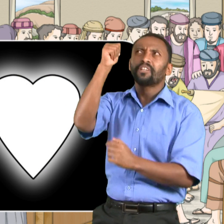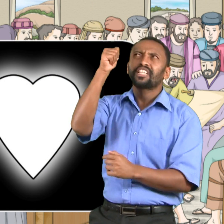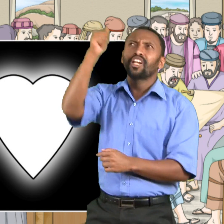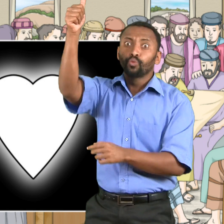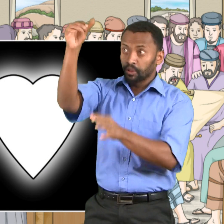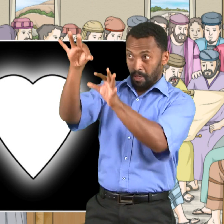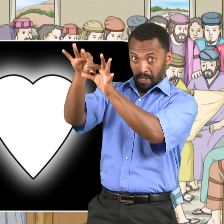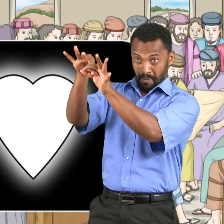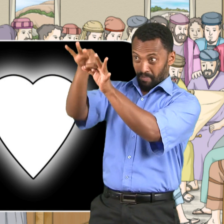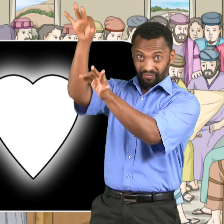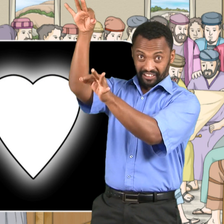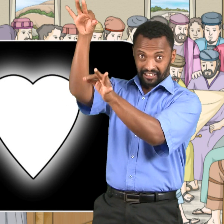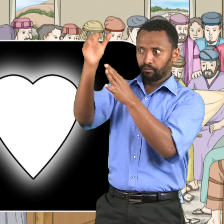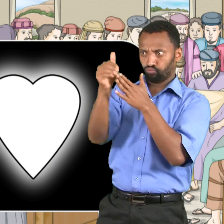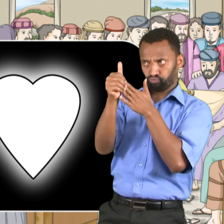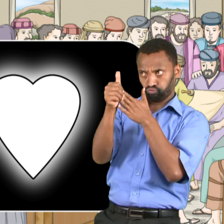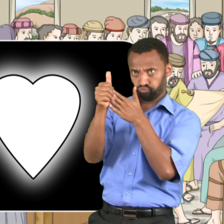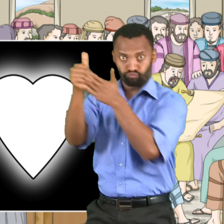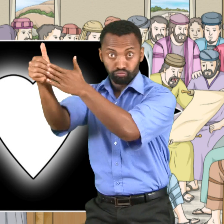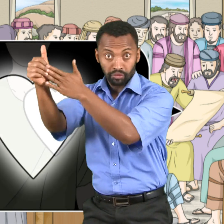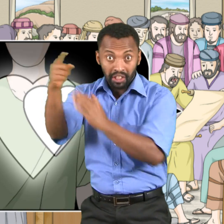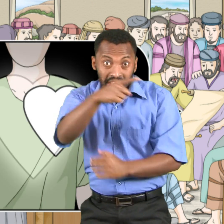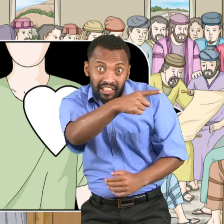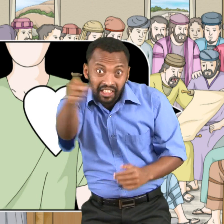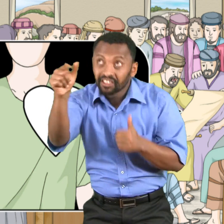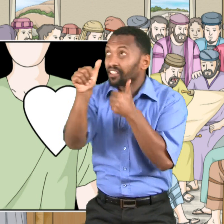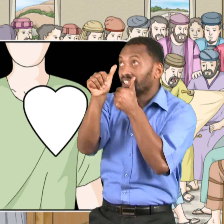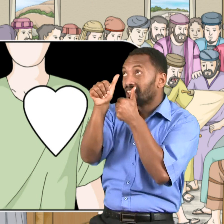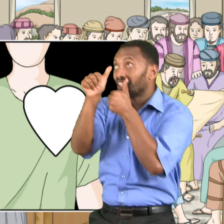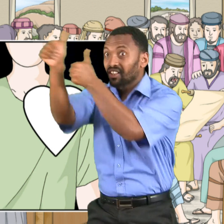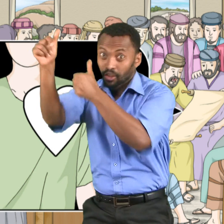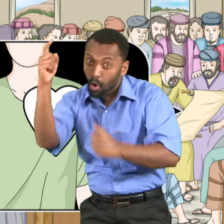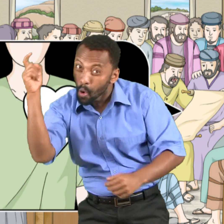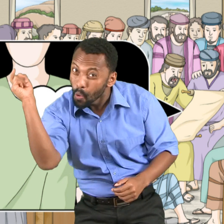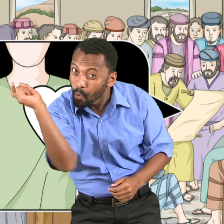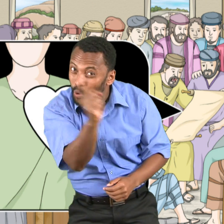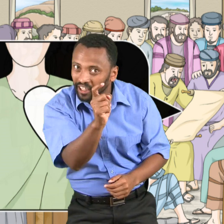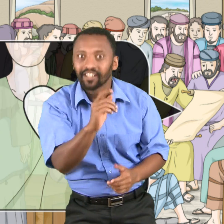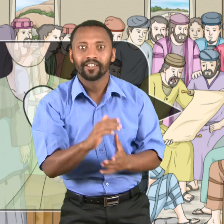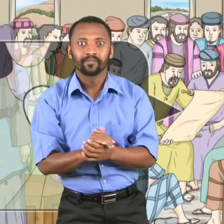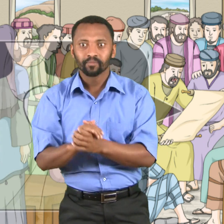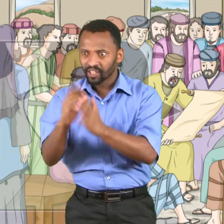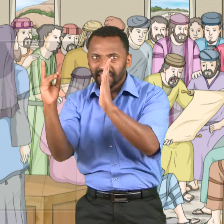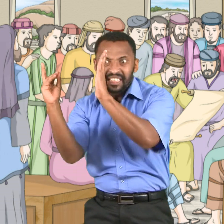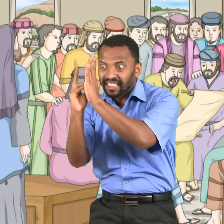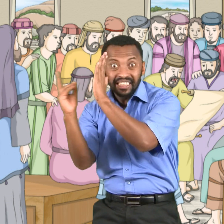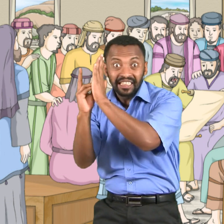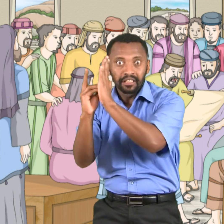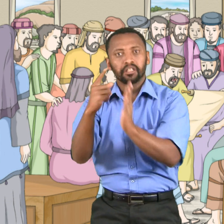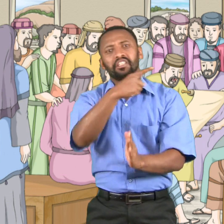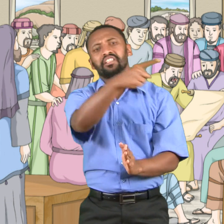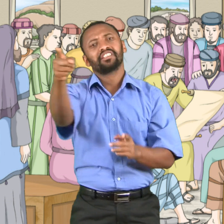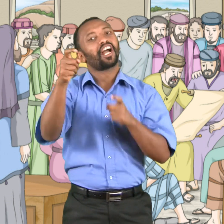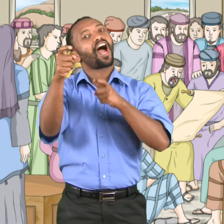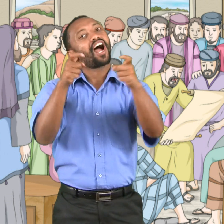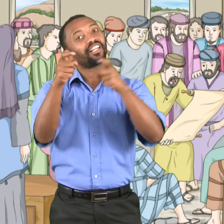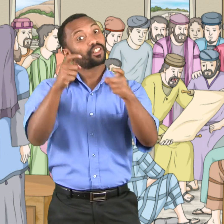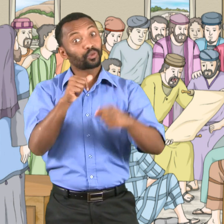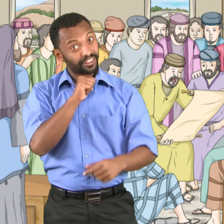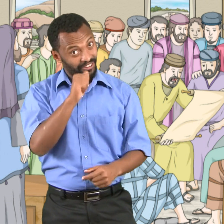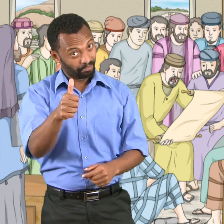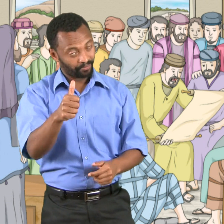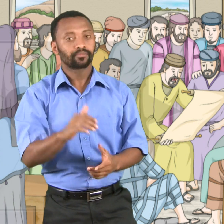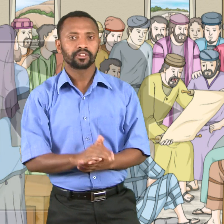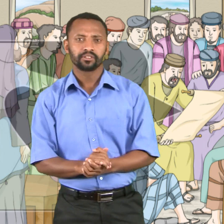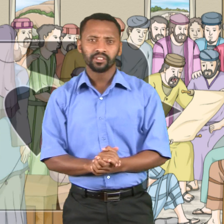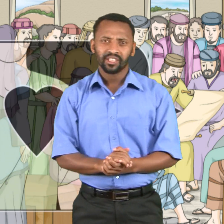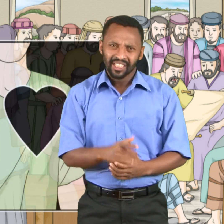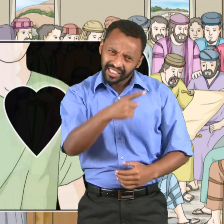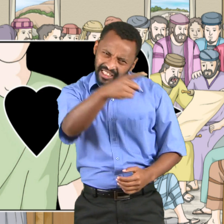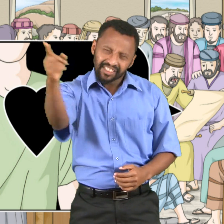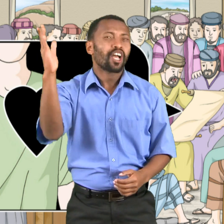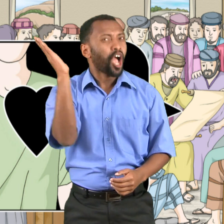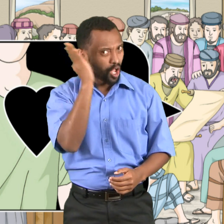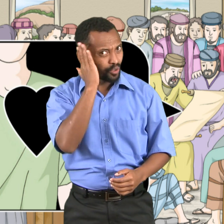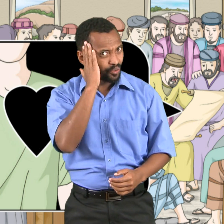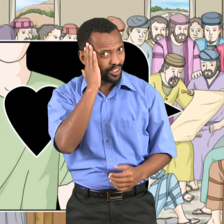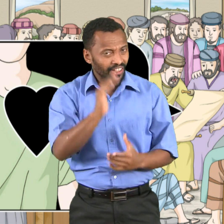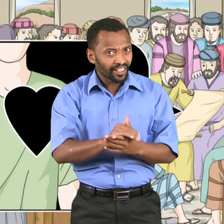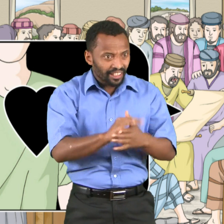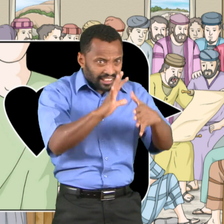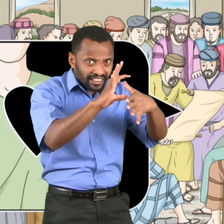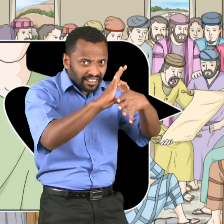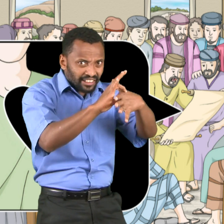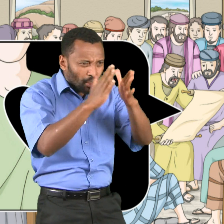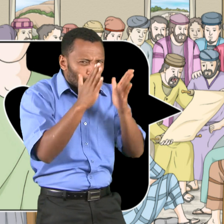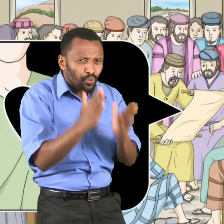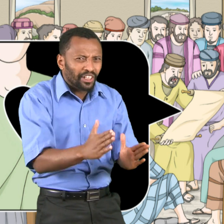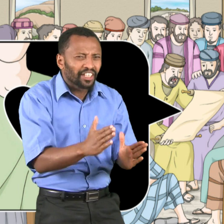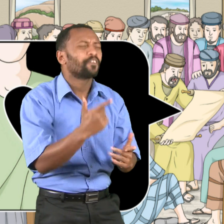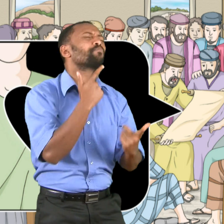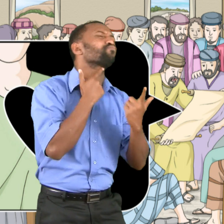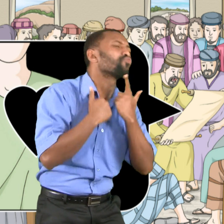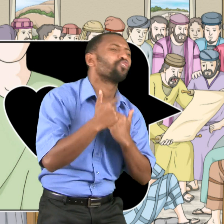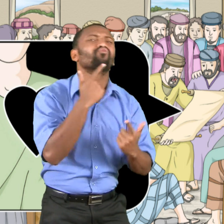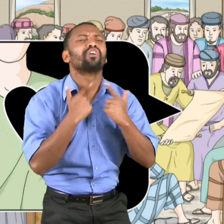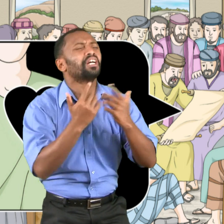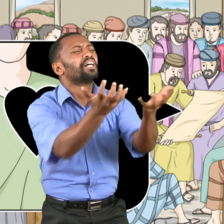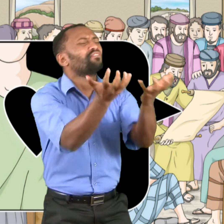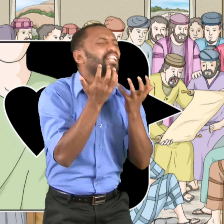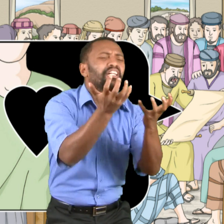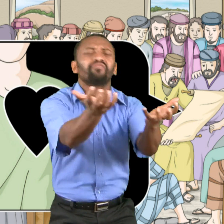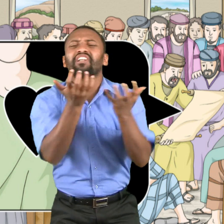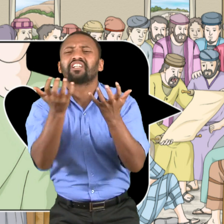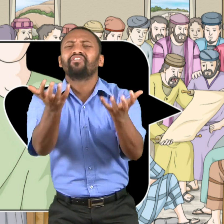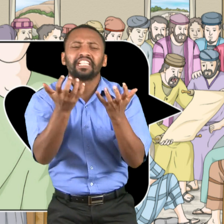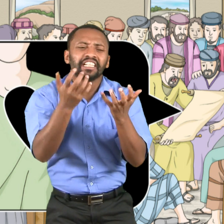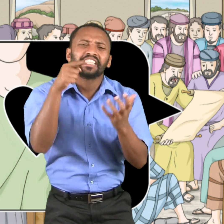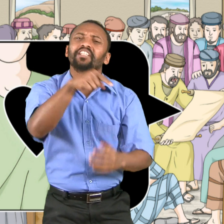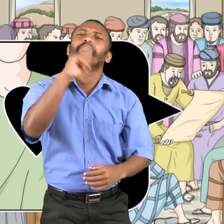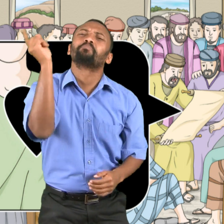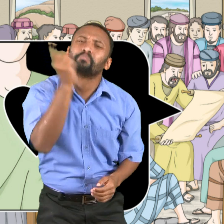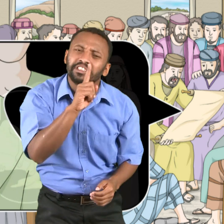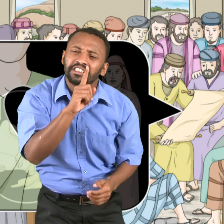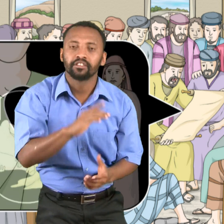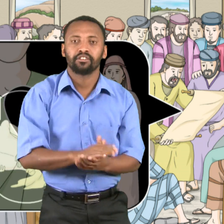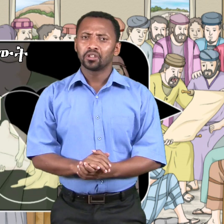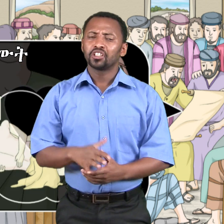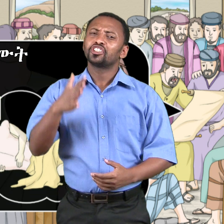But if you are led by the Spirit, you are not under the law.